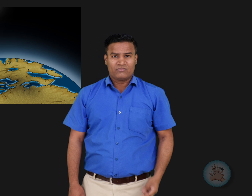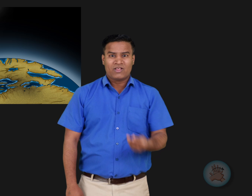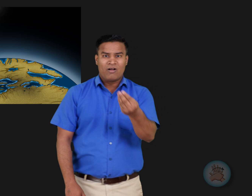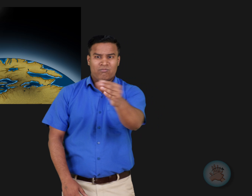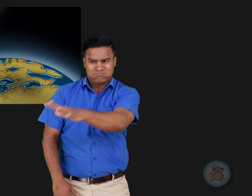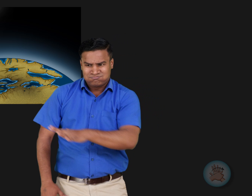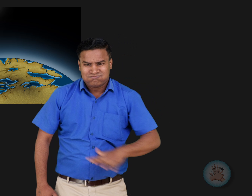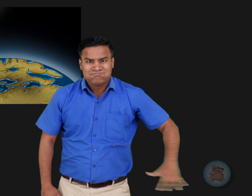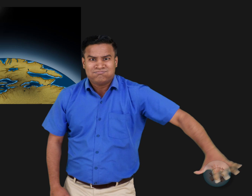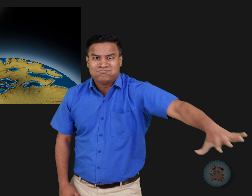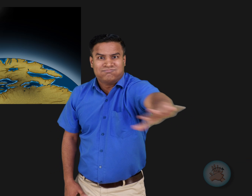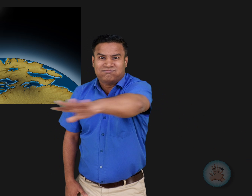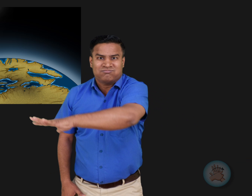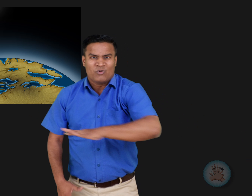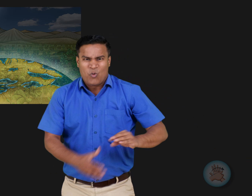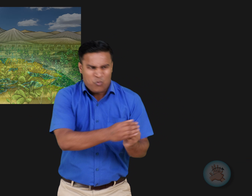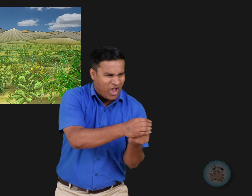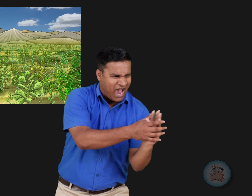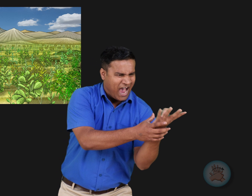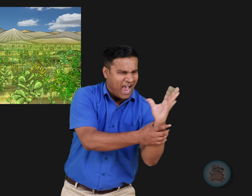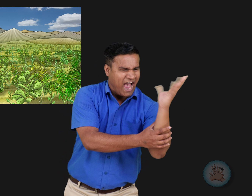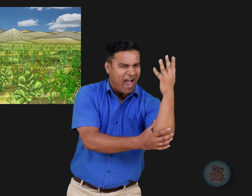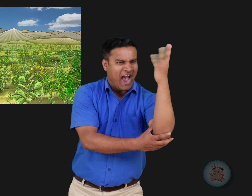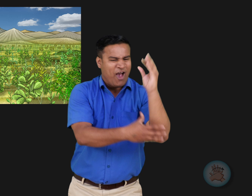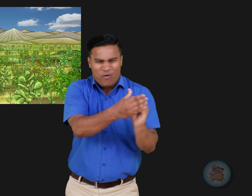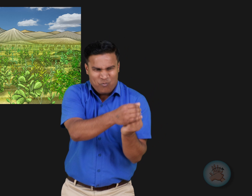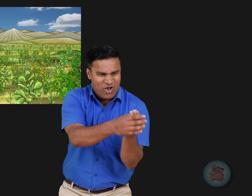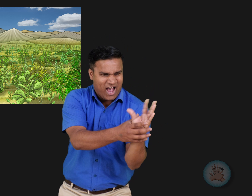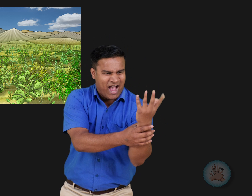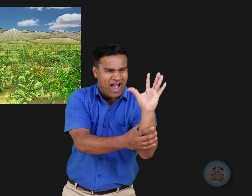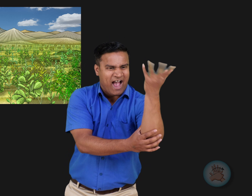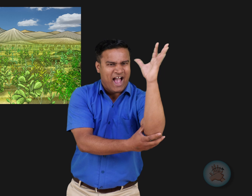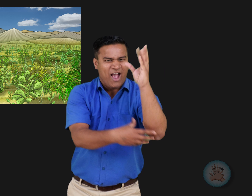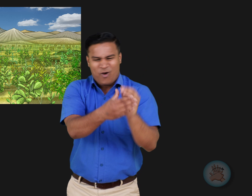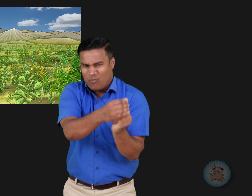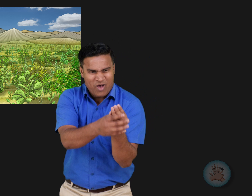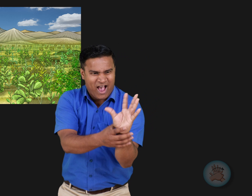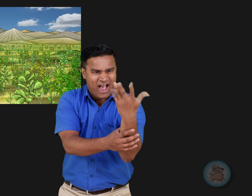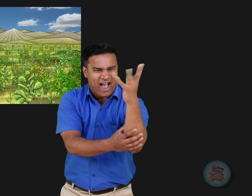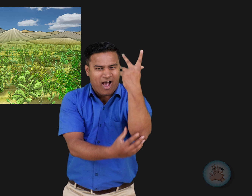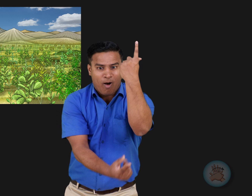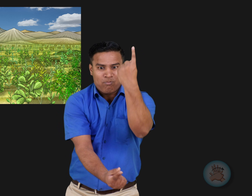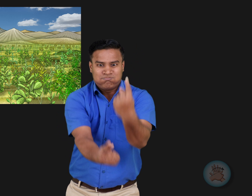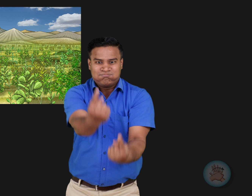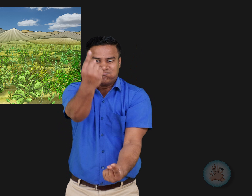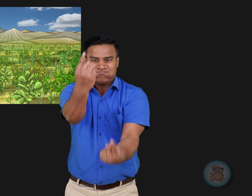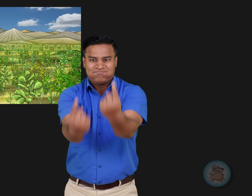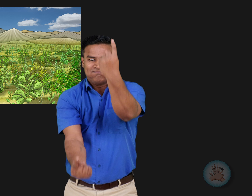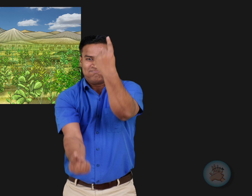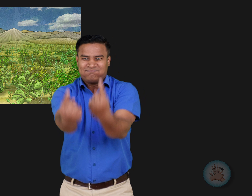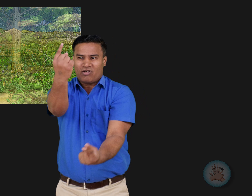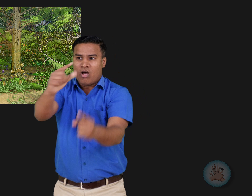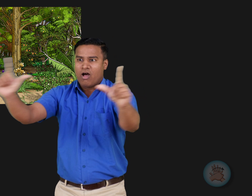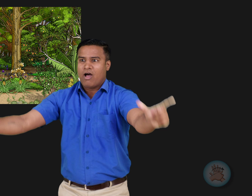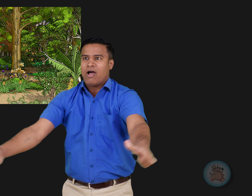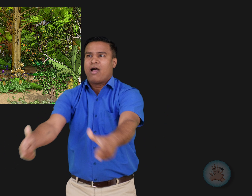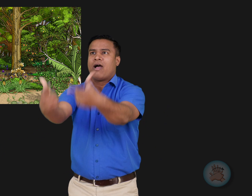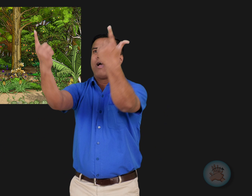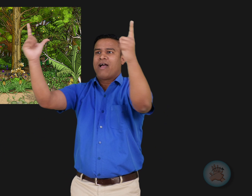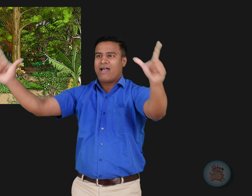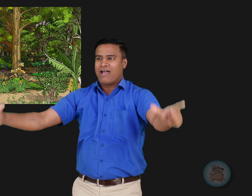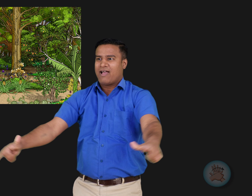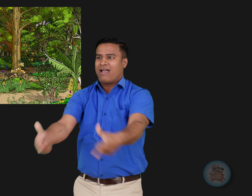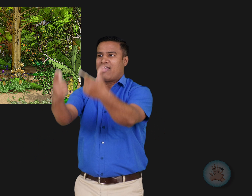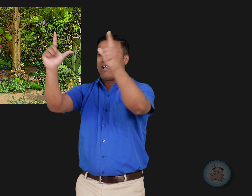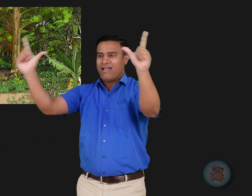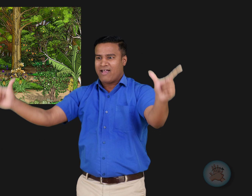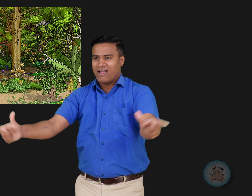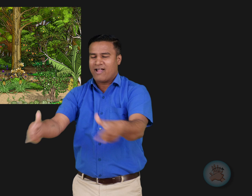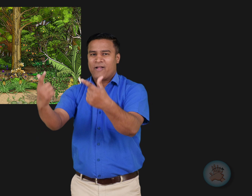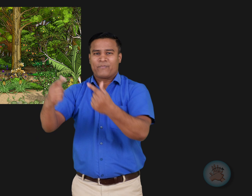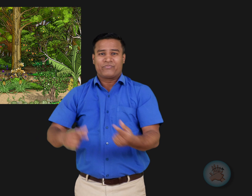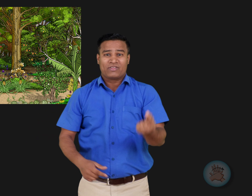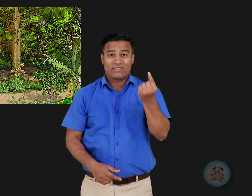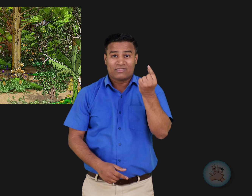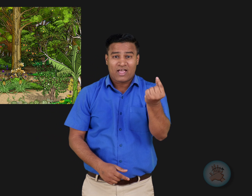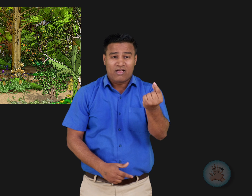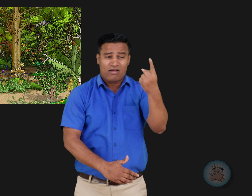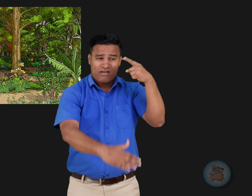And it was so.